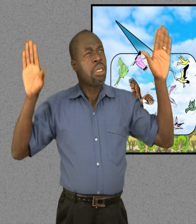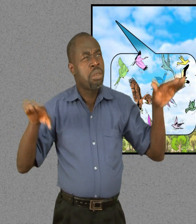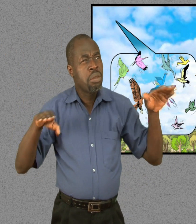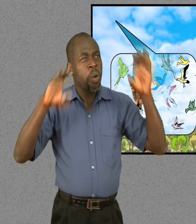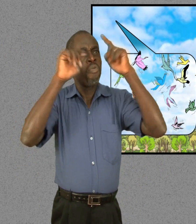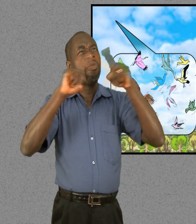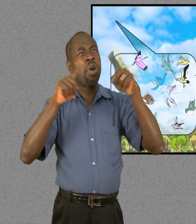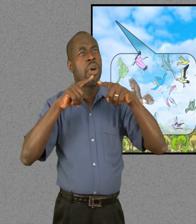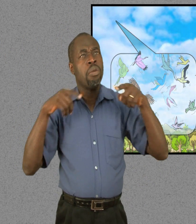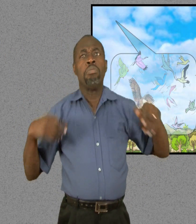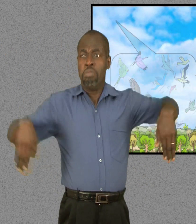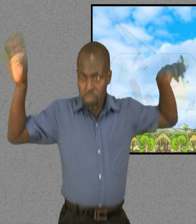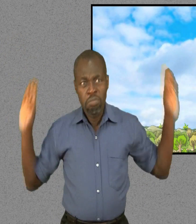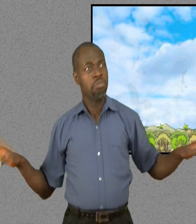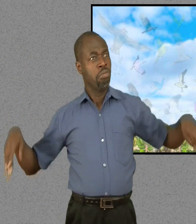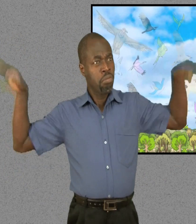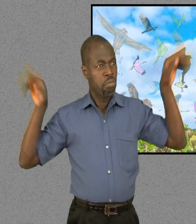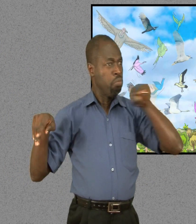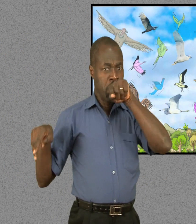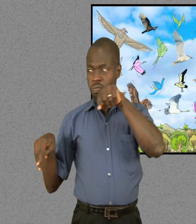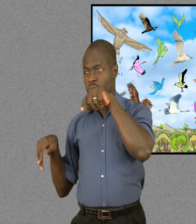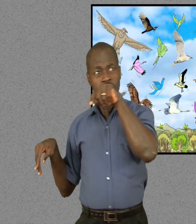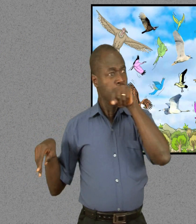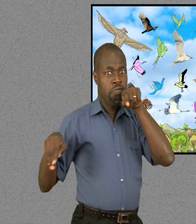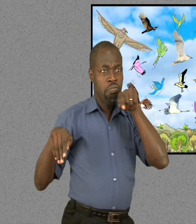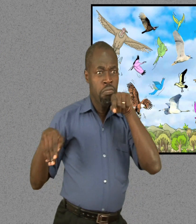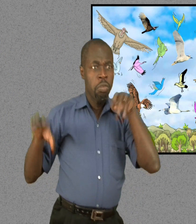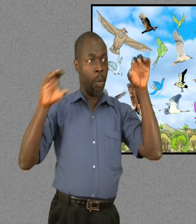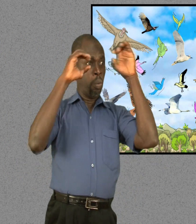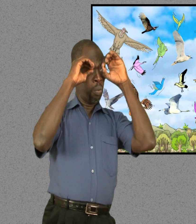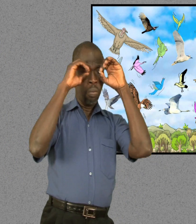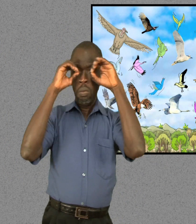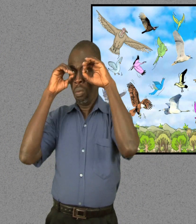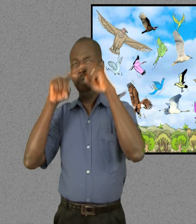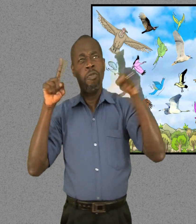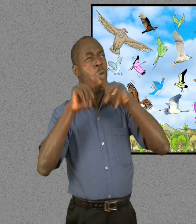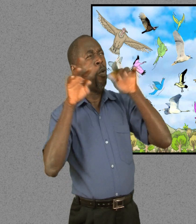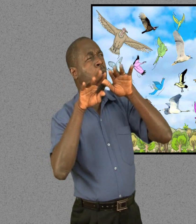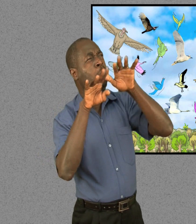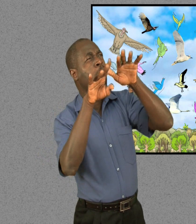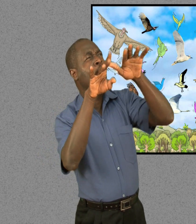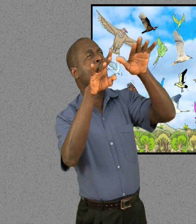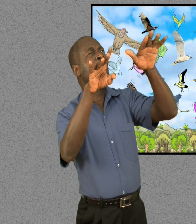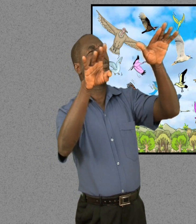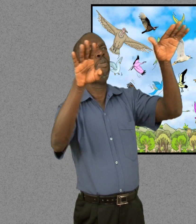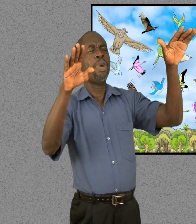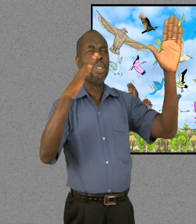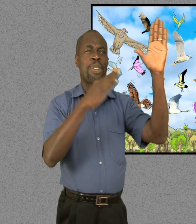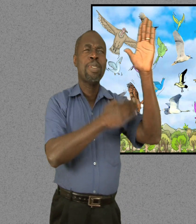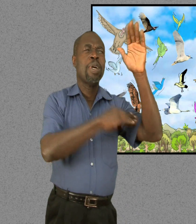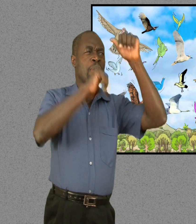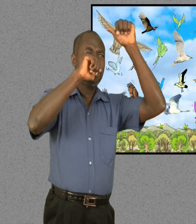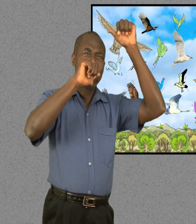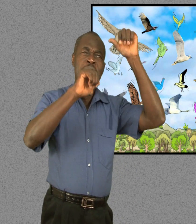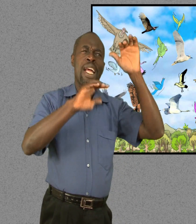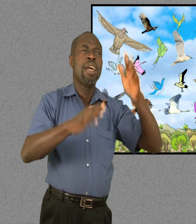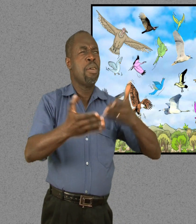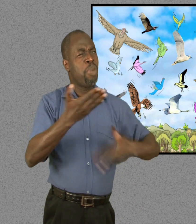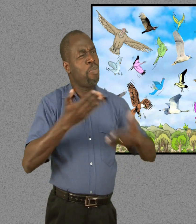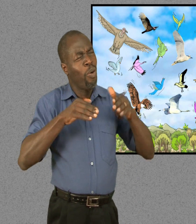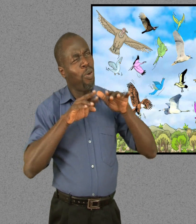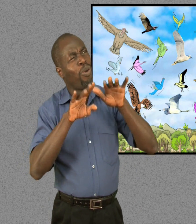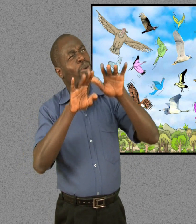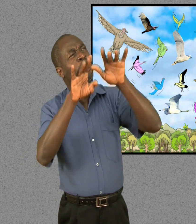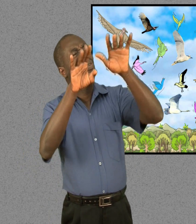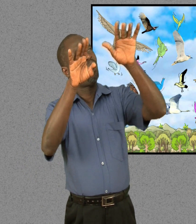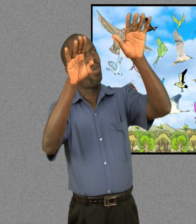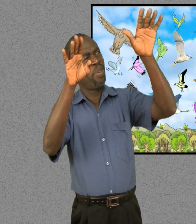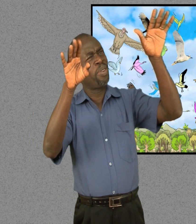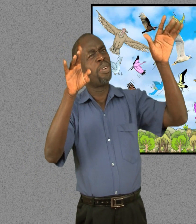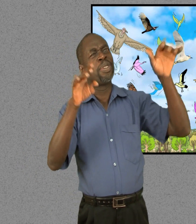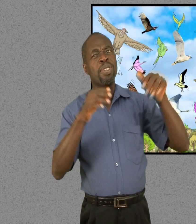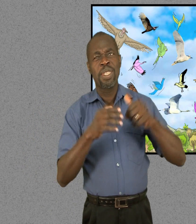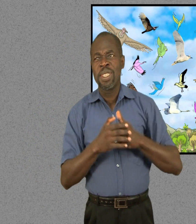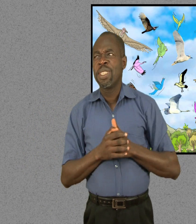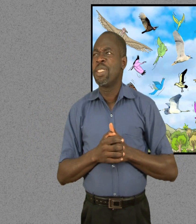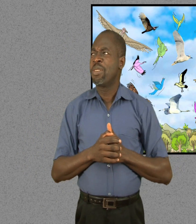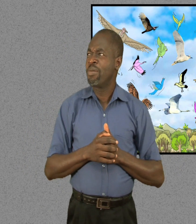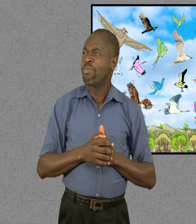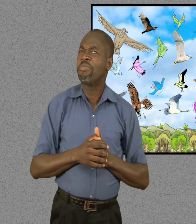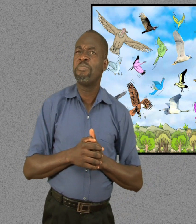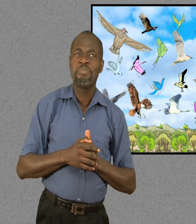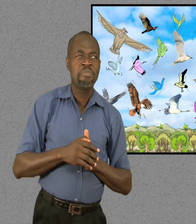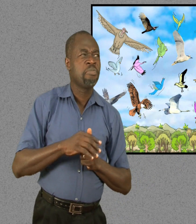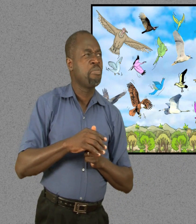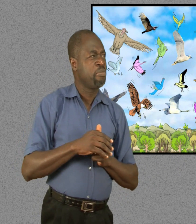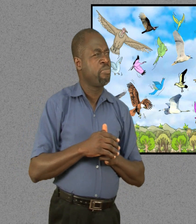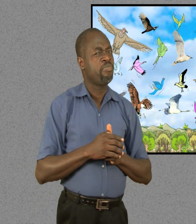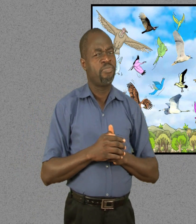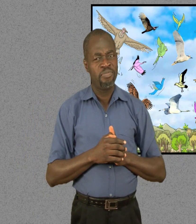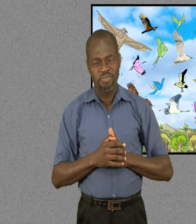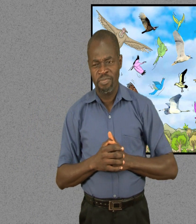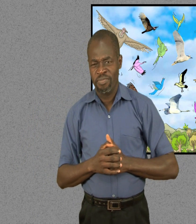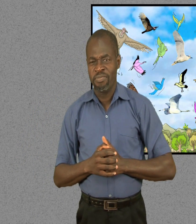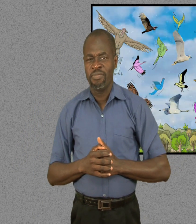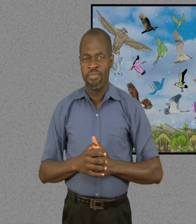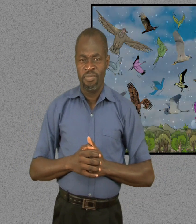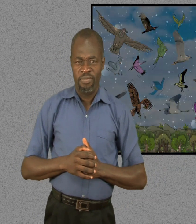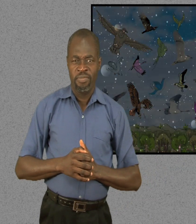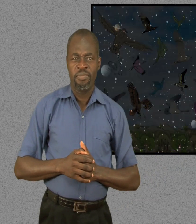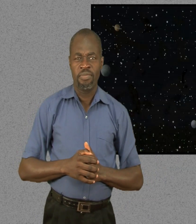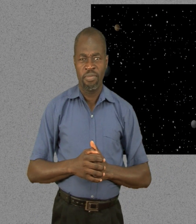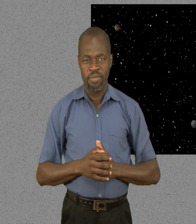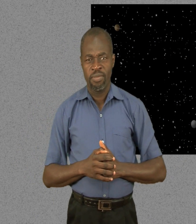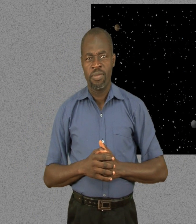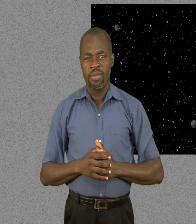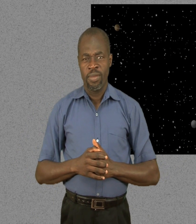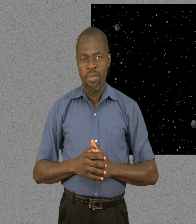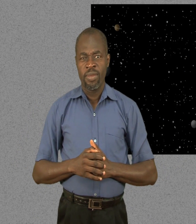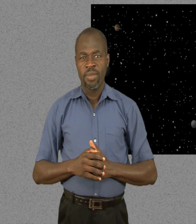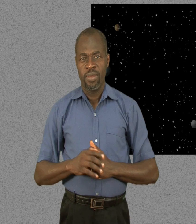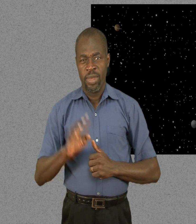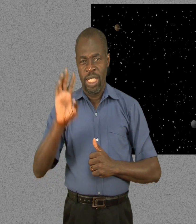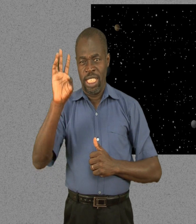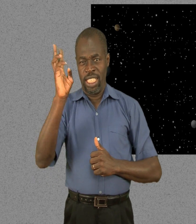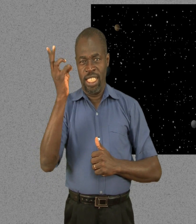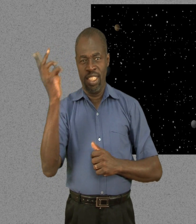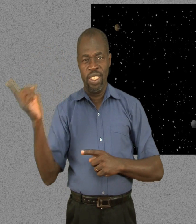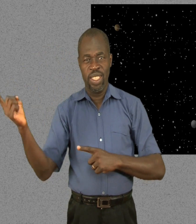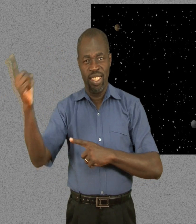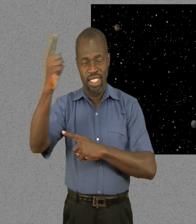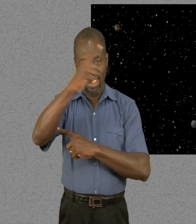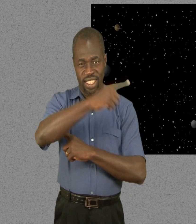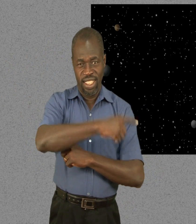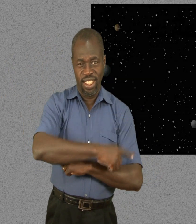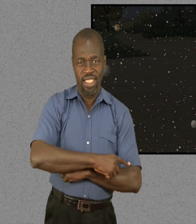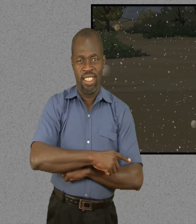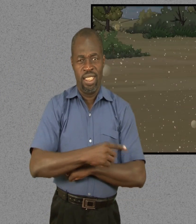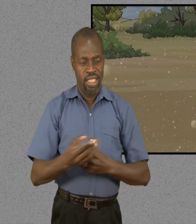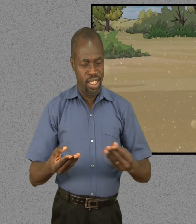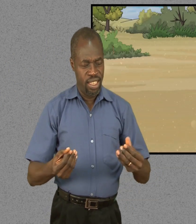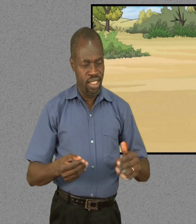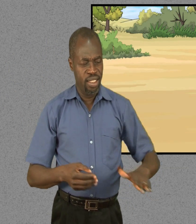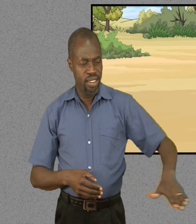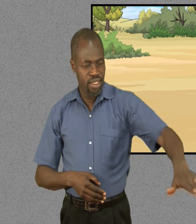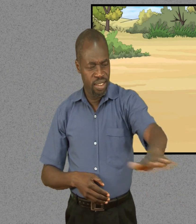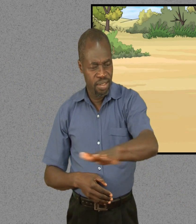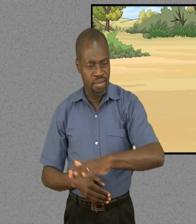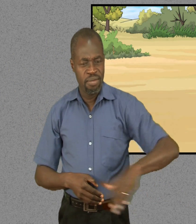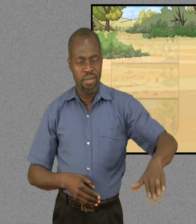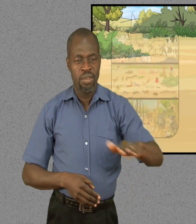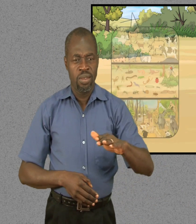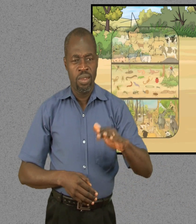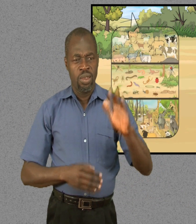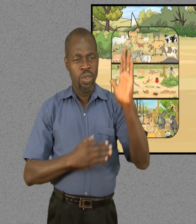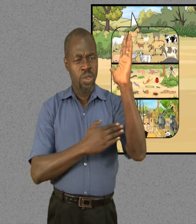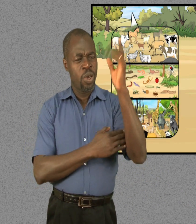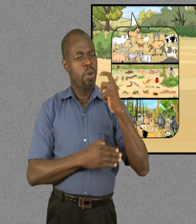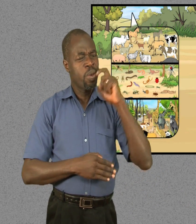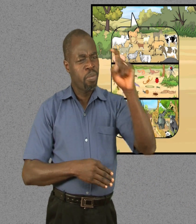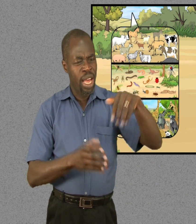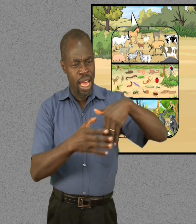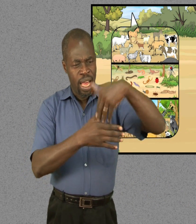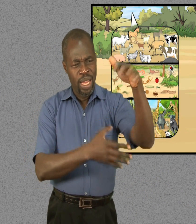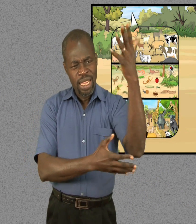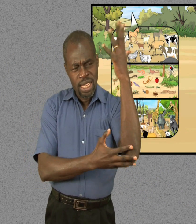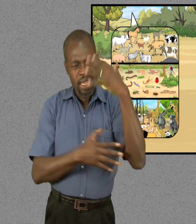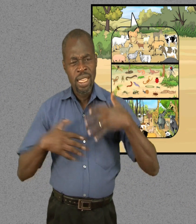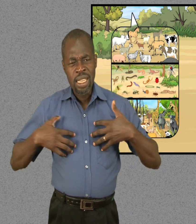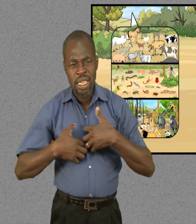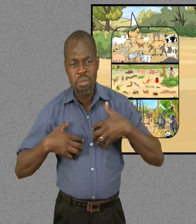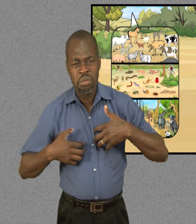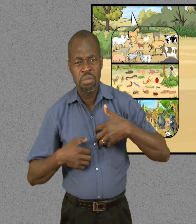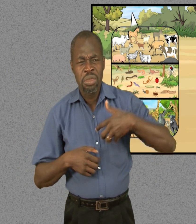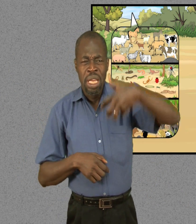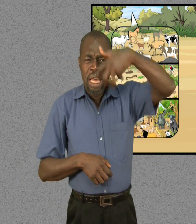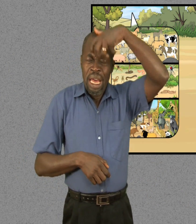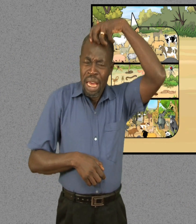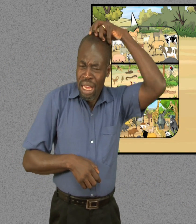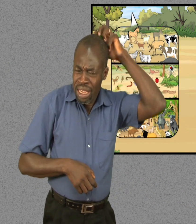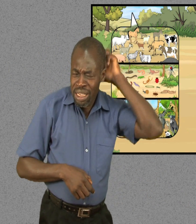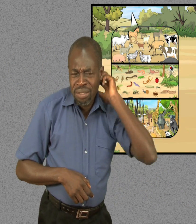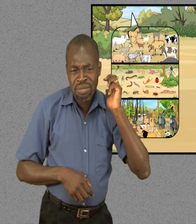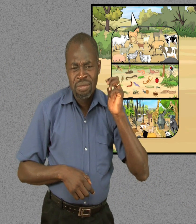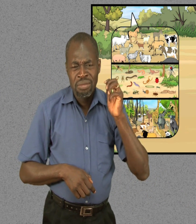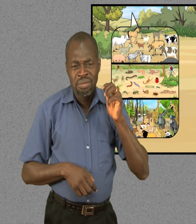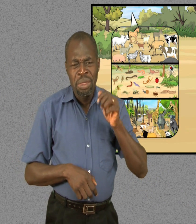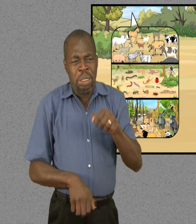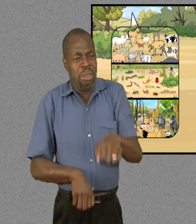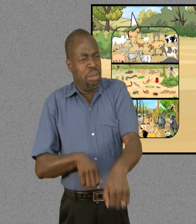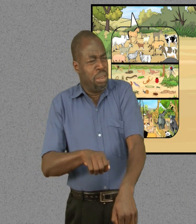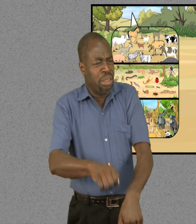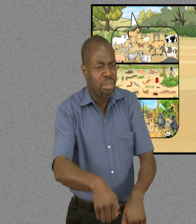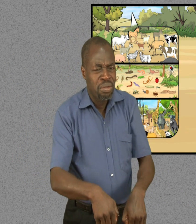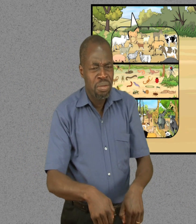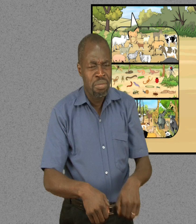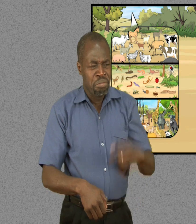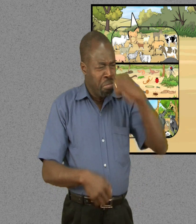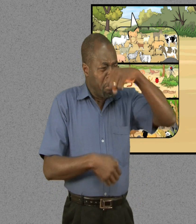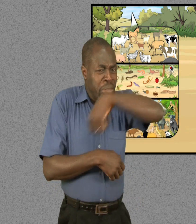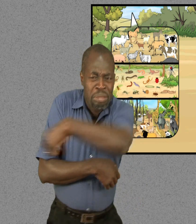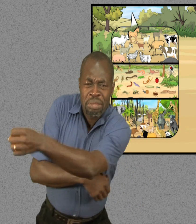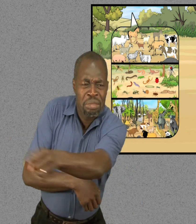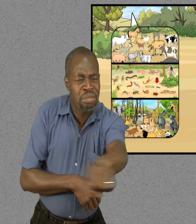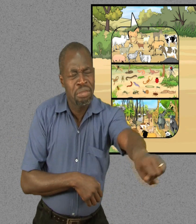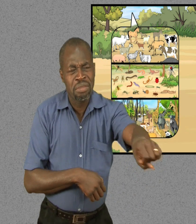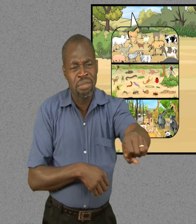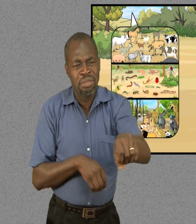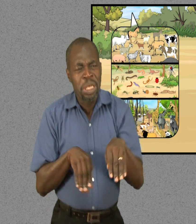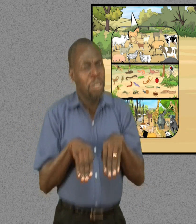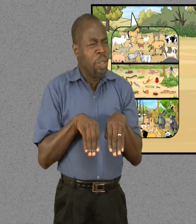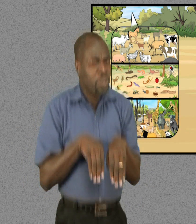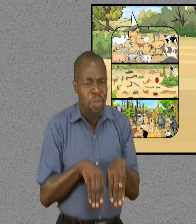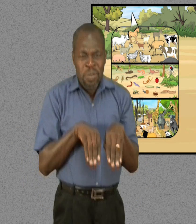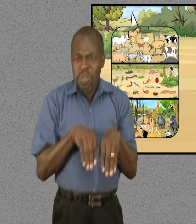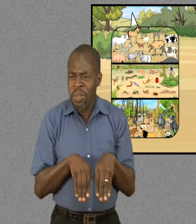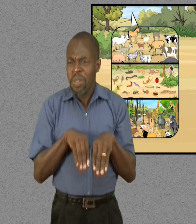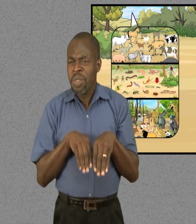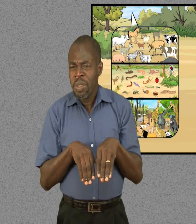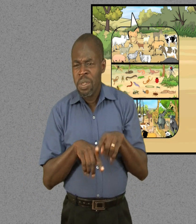Then God blessed them and said, “Be fruitful and multiply and fill the waters of the seas, and let birds multiply on the earth.” And there was evening, and there was morning—the fifth day.